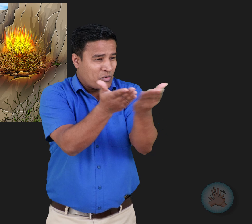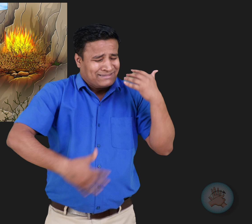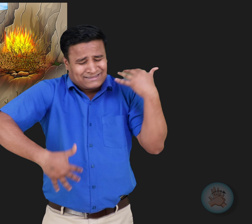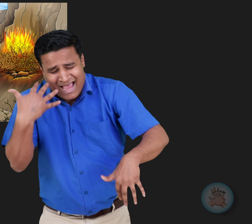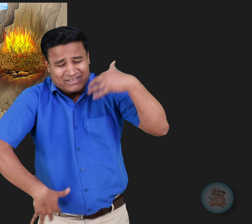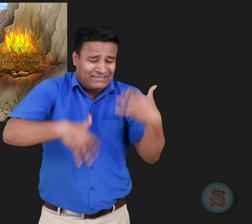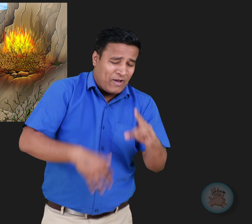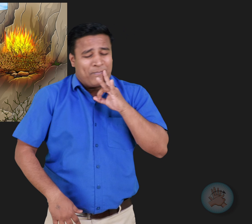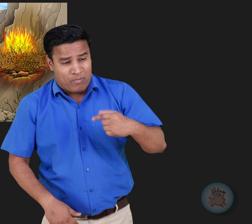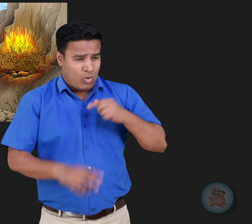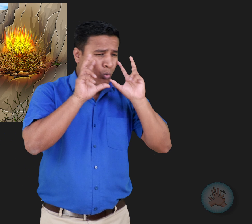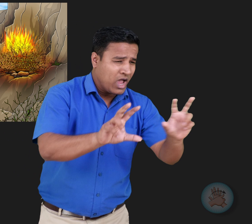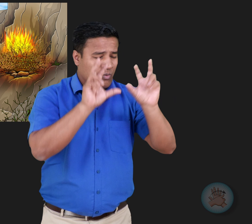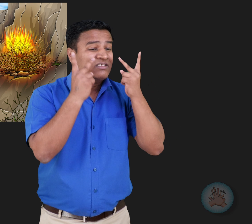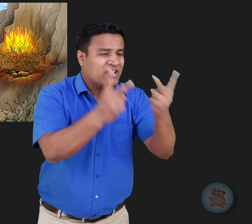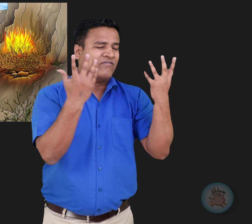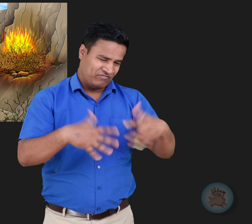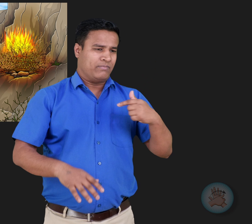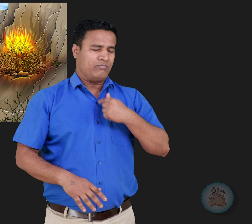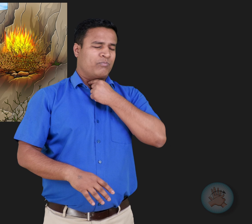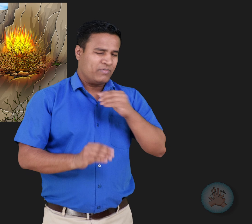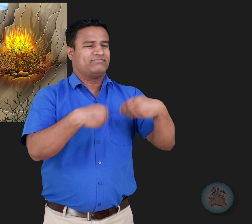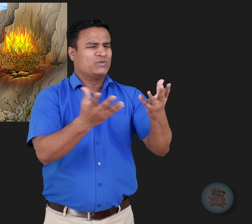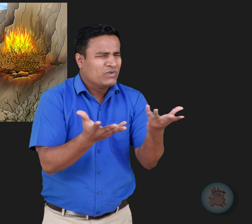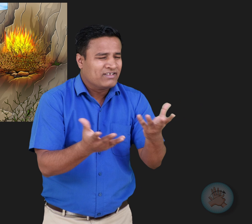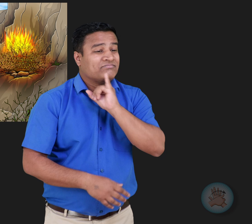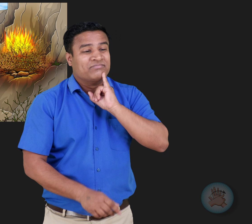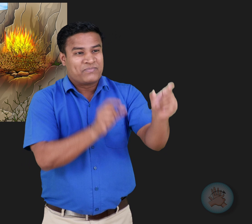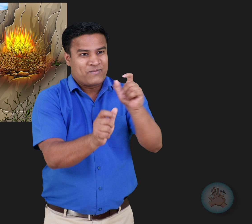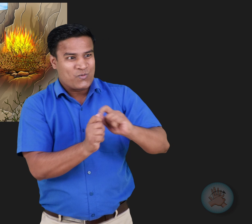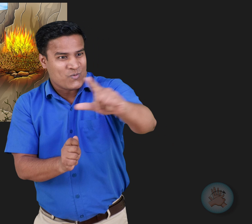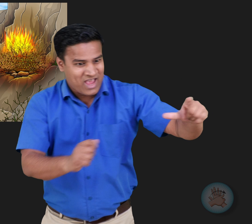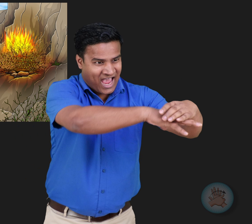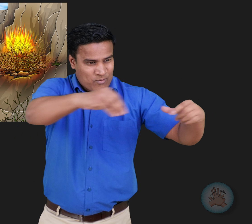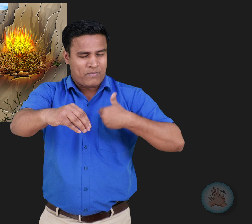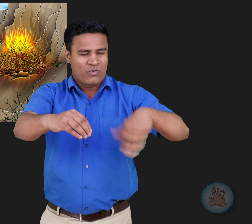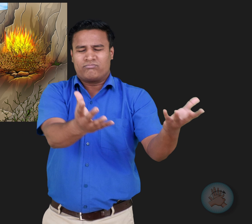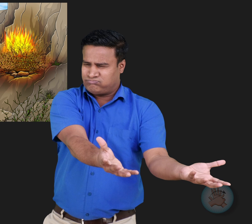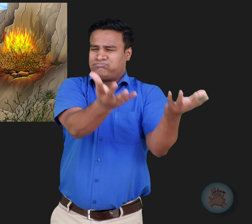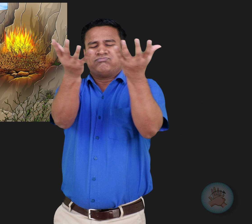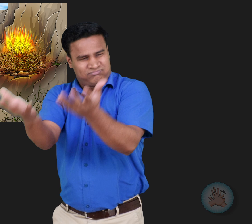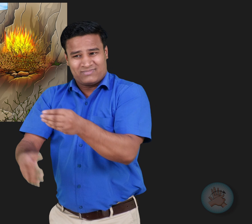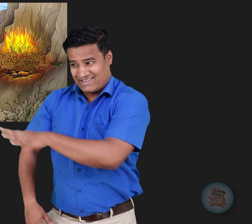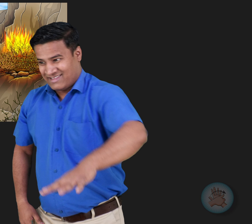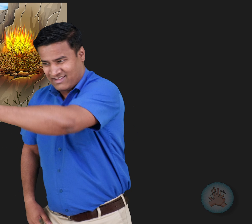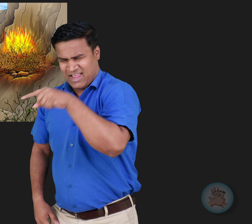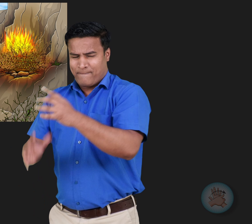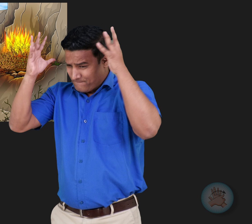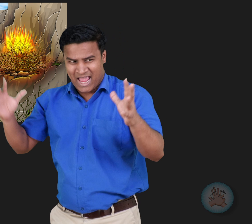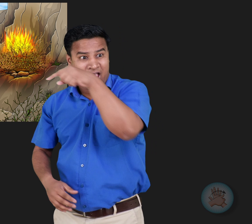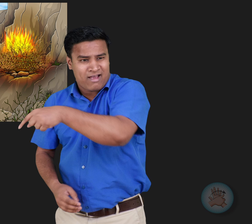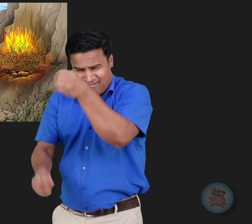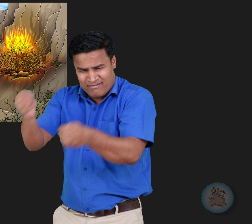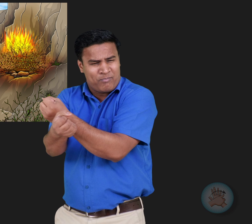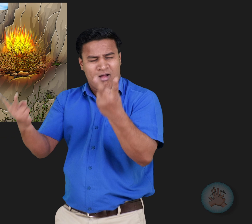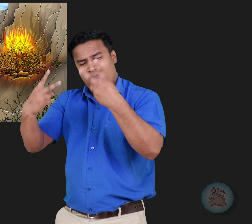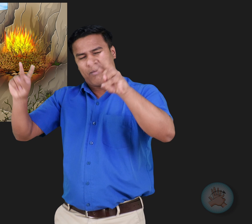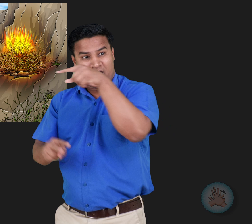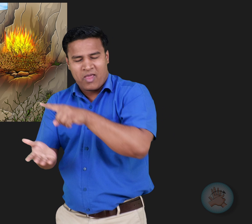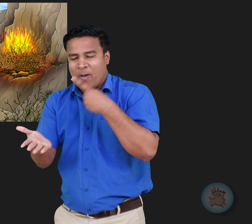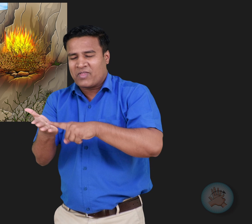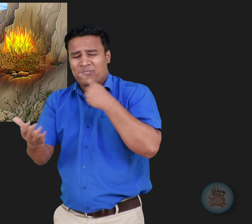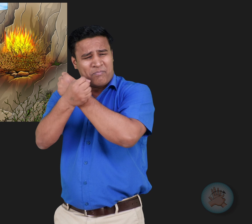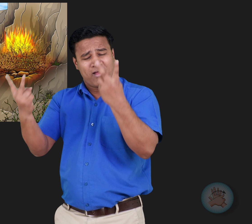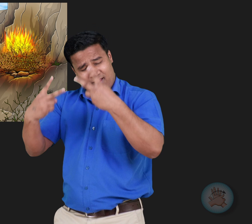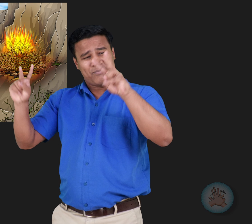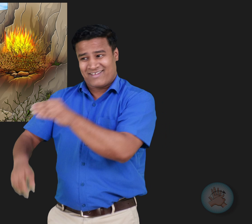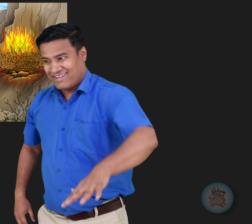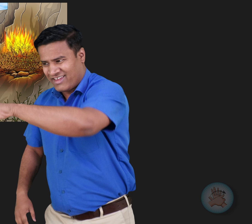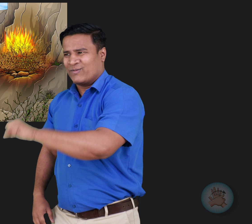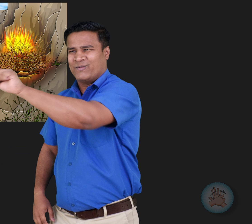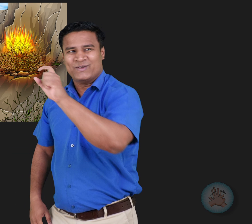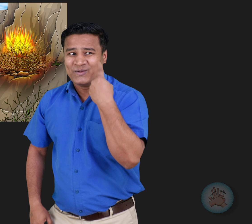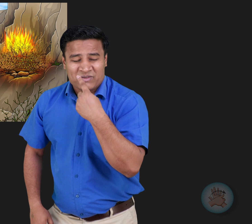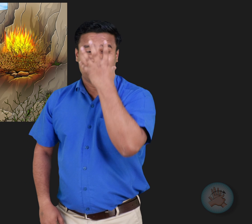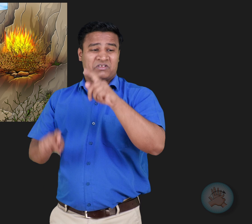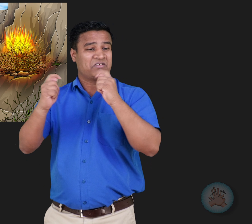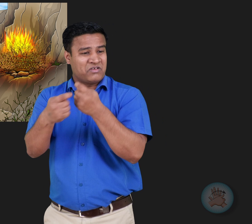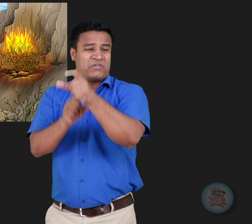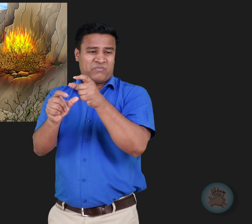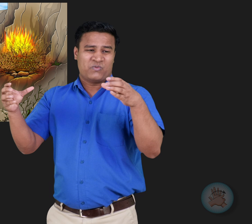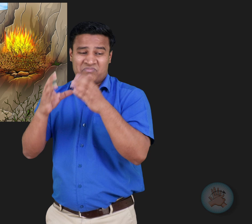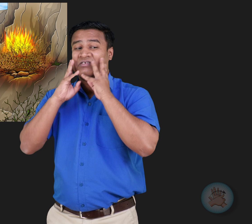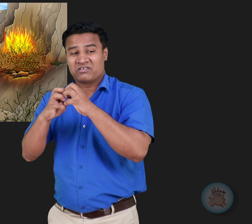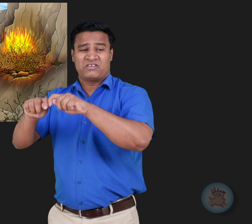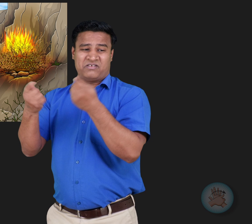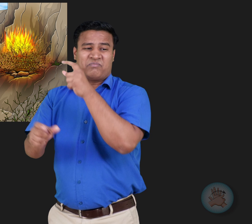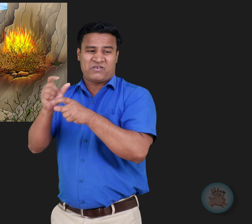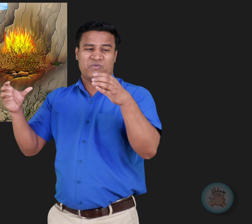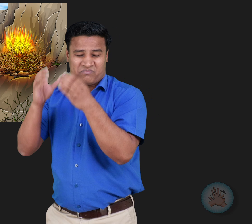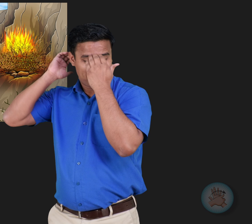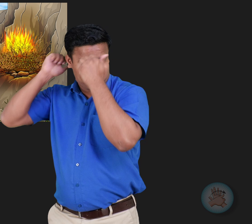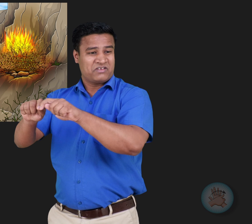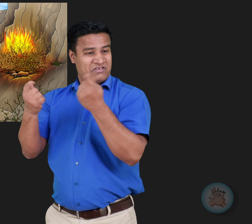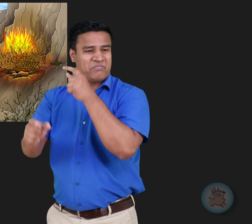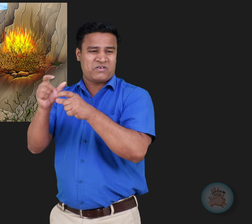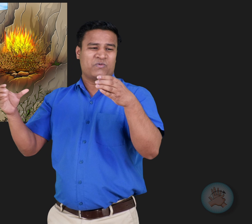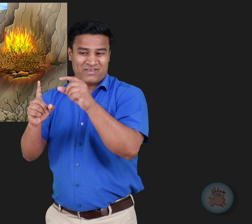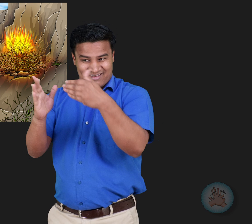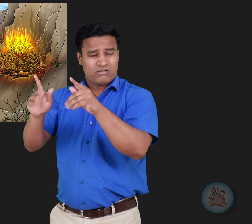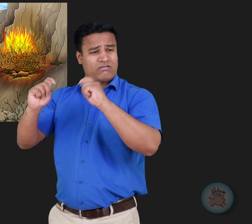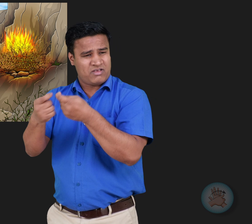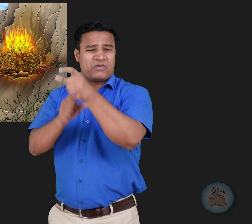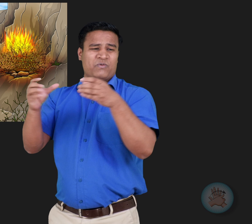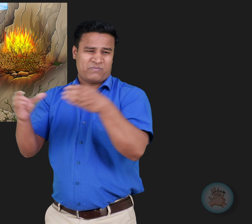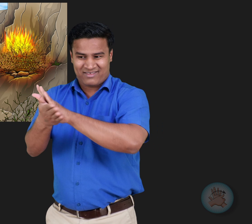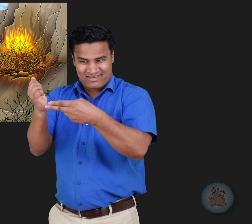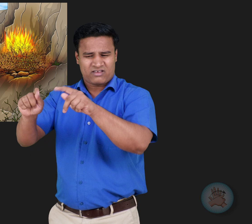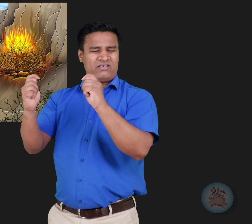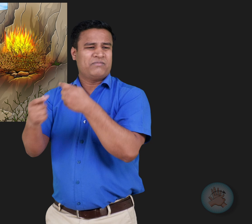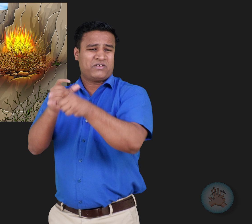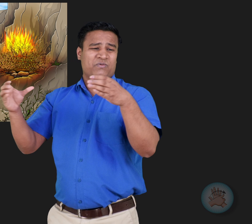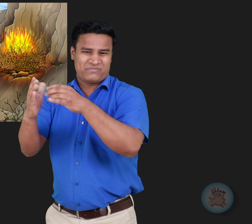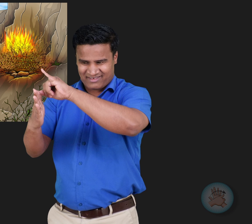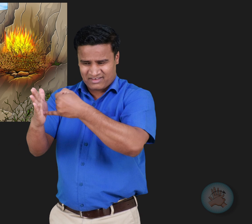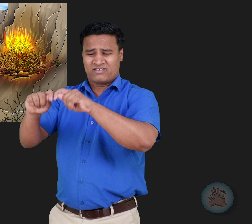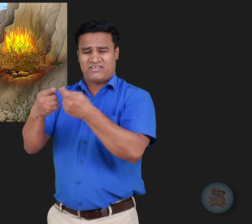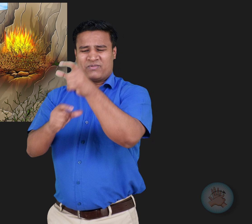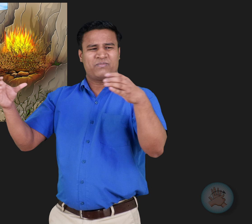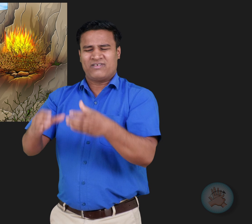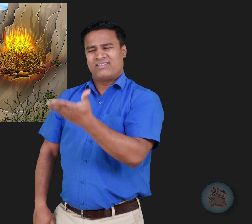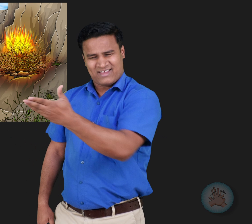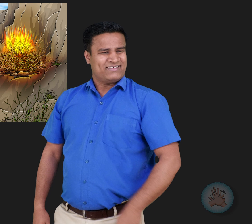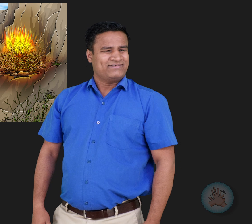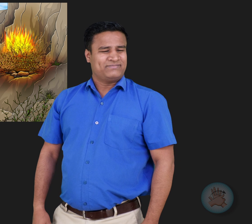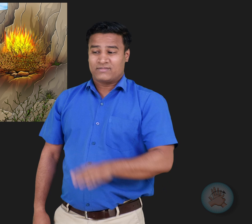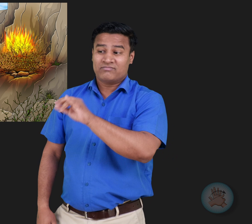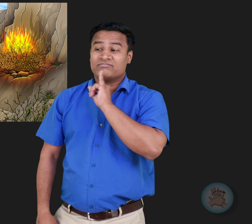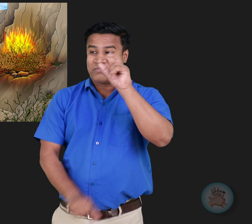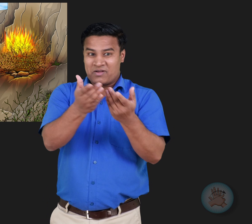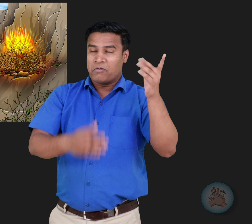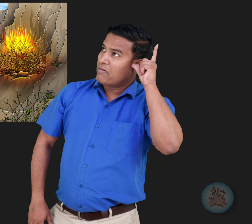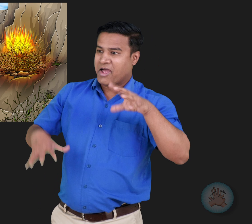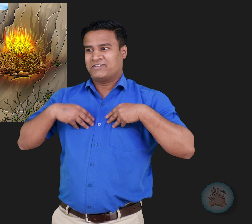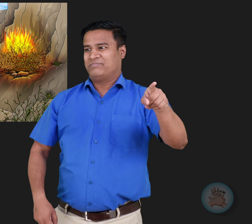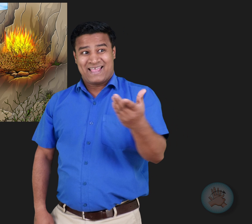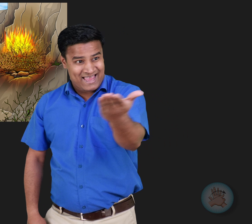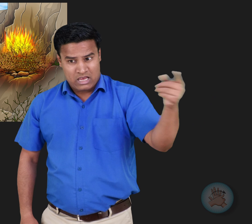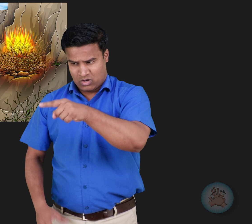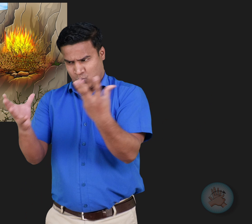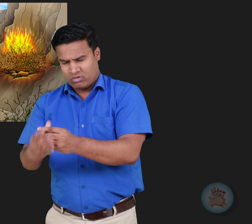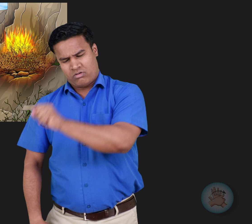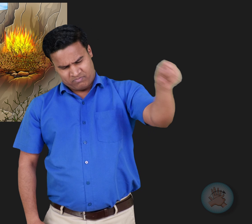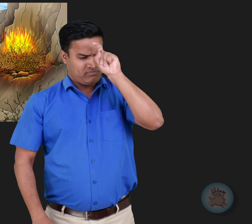And I have promised to bring you up out of your affliction in Egypt, into the land of the Canaanites, Hittites, Amorites, Perizzites, Hivites, and Jebusites—a land flowing with milk and honey.’